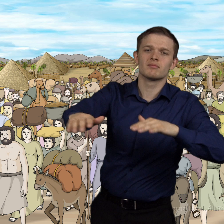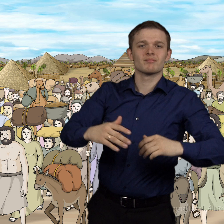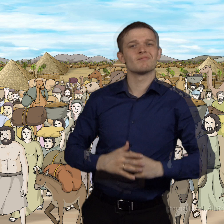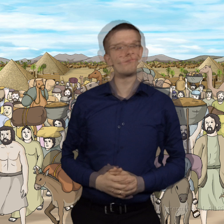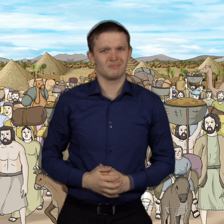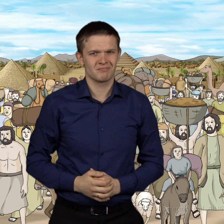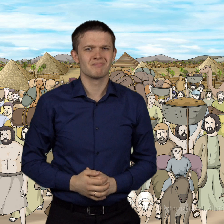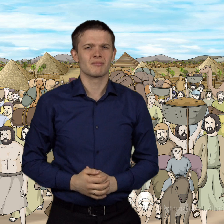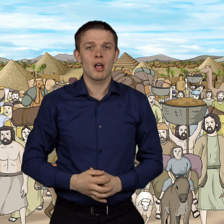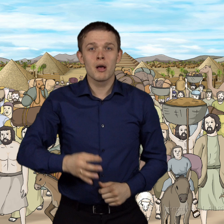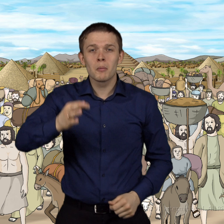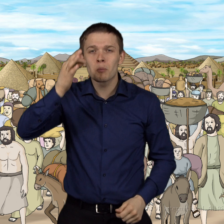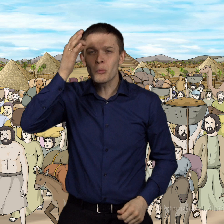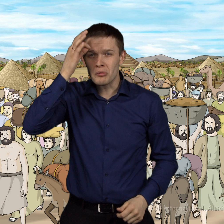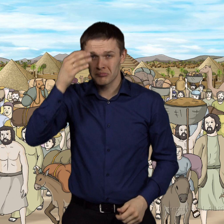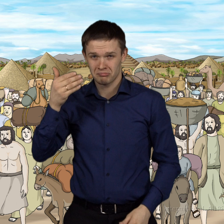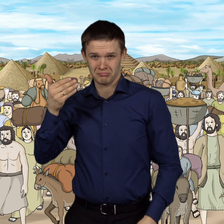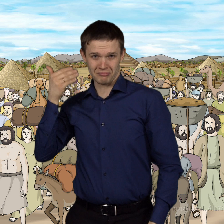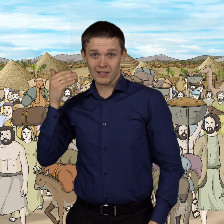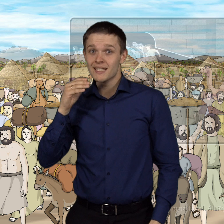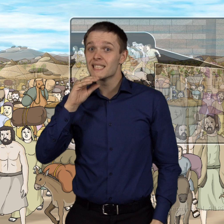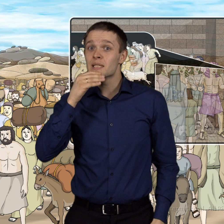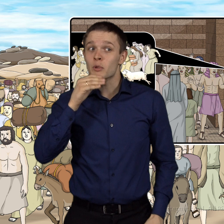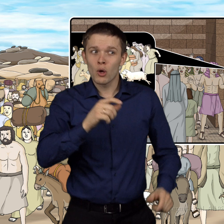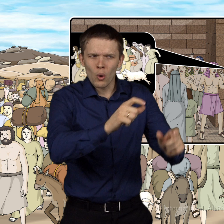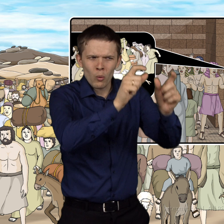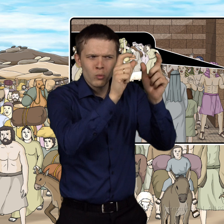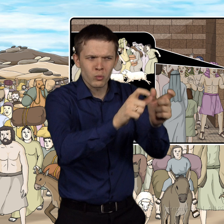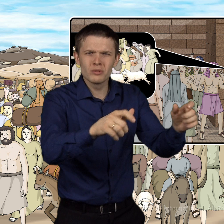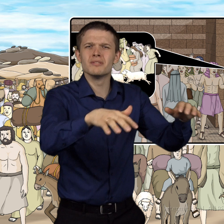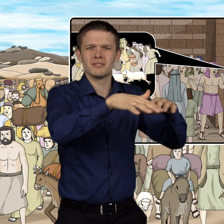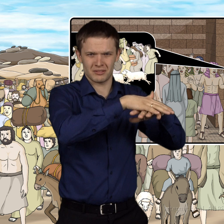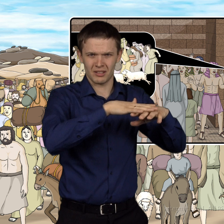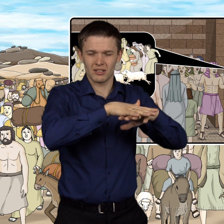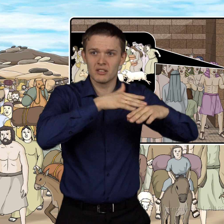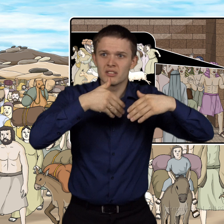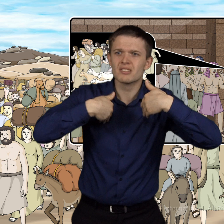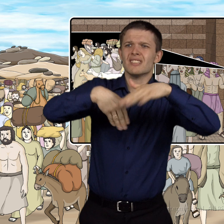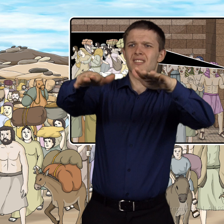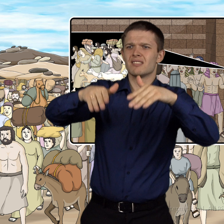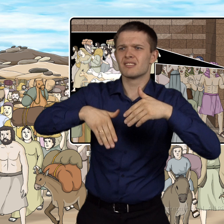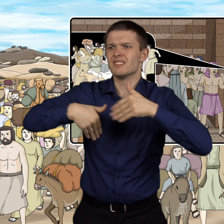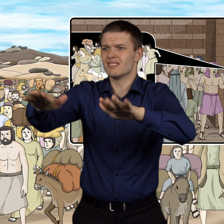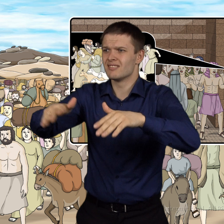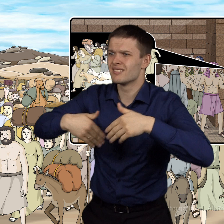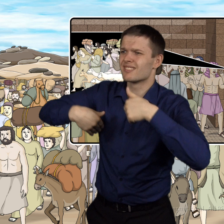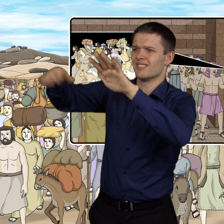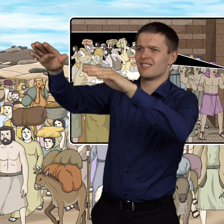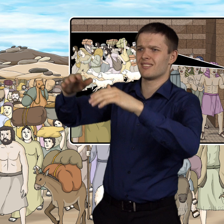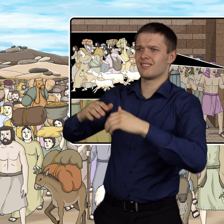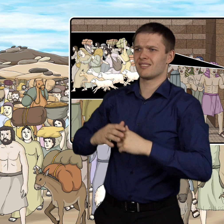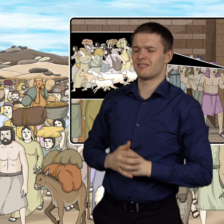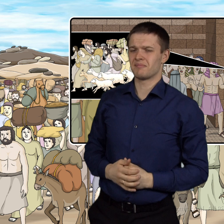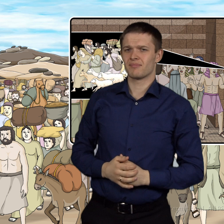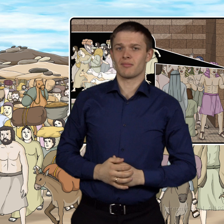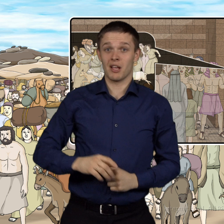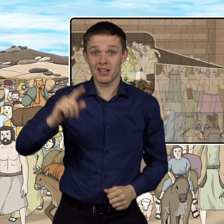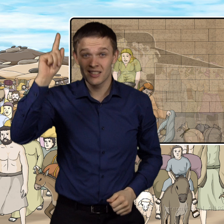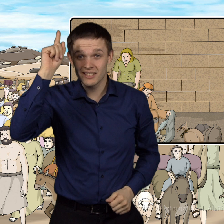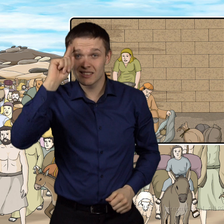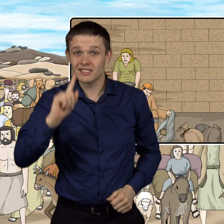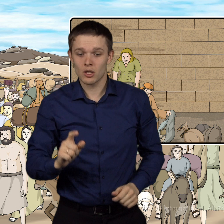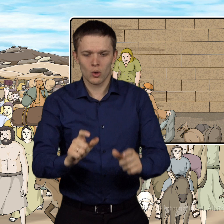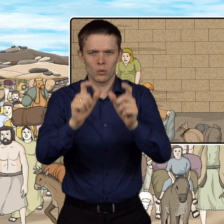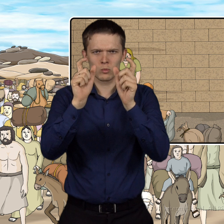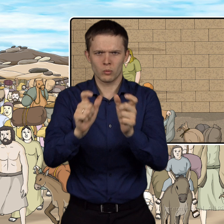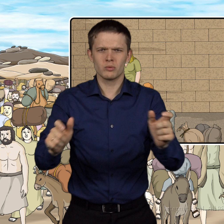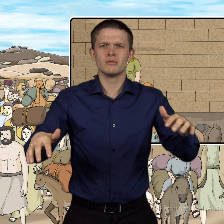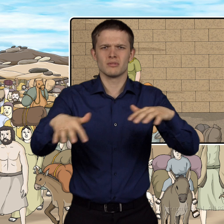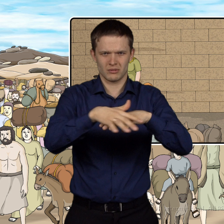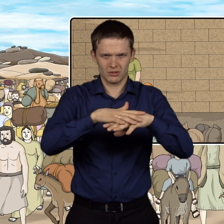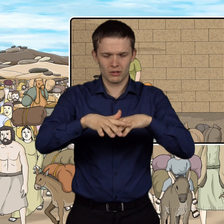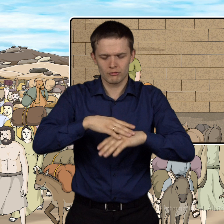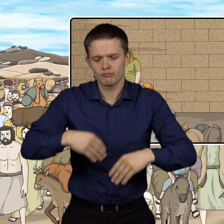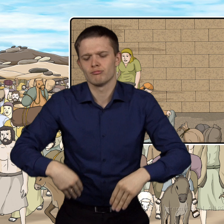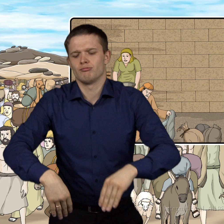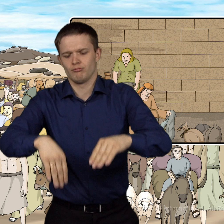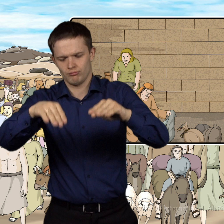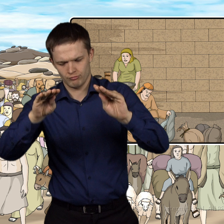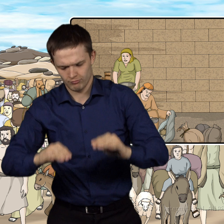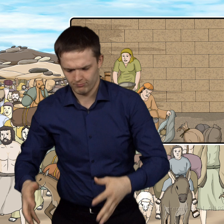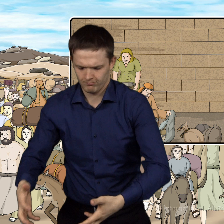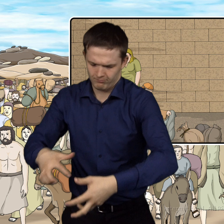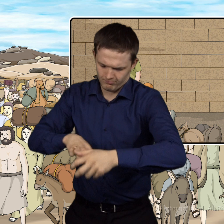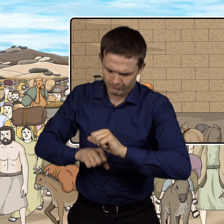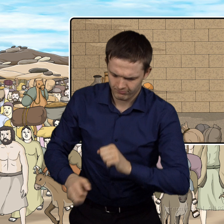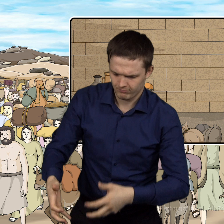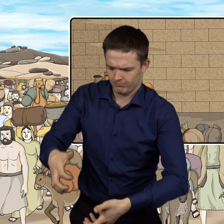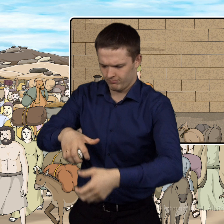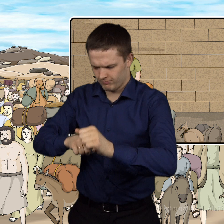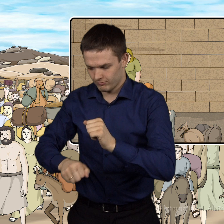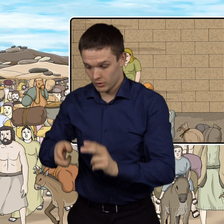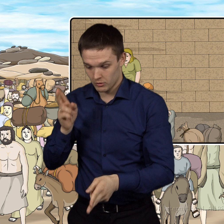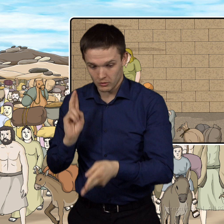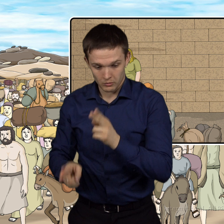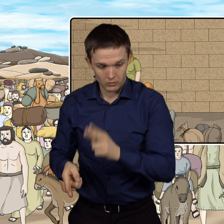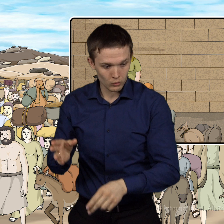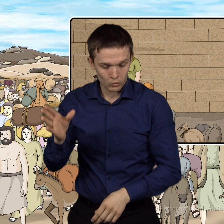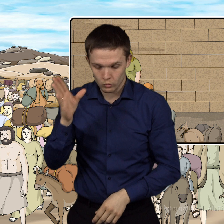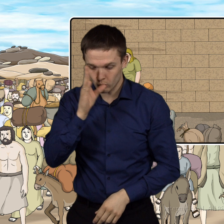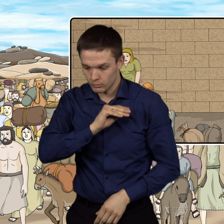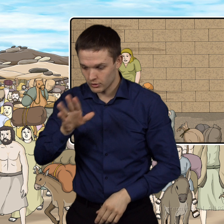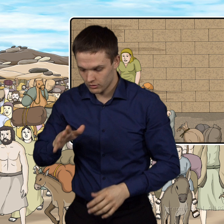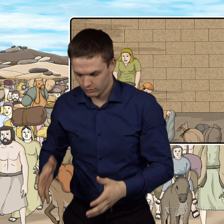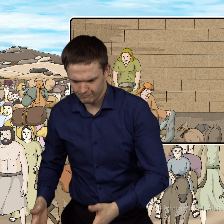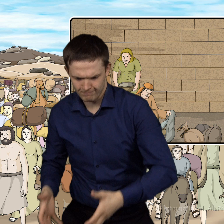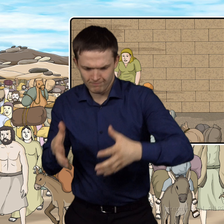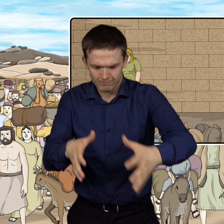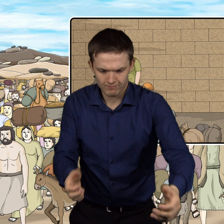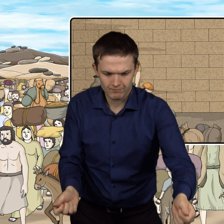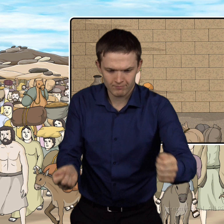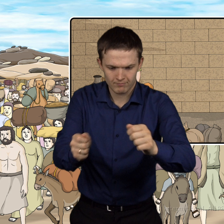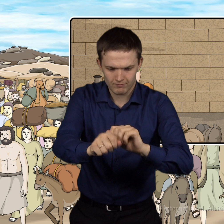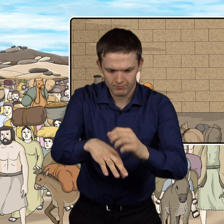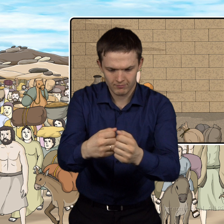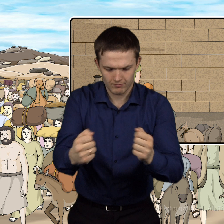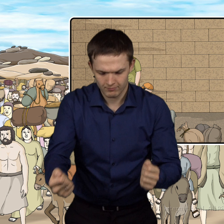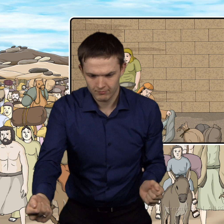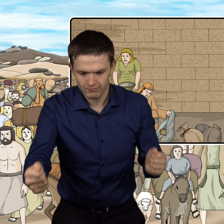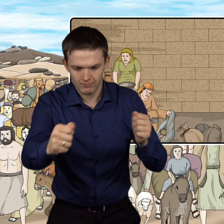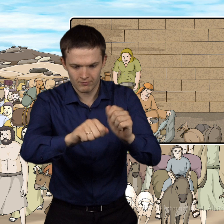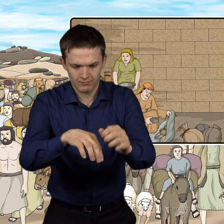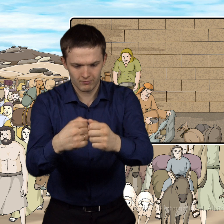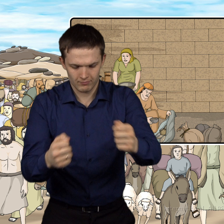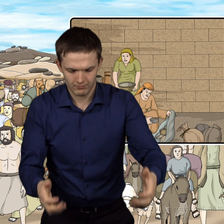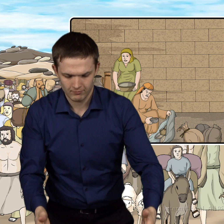And a mixed multitude also went up with them, along with great droves of livestock, both flocks and herds.